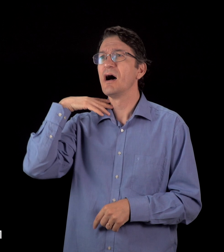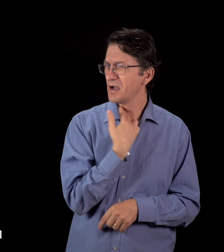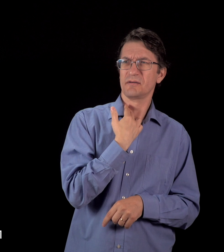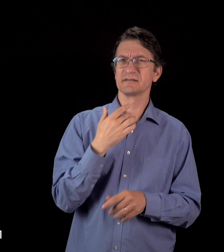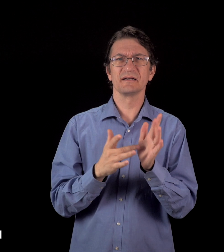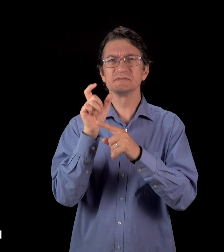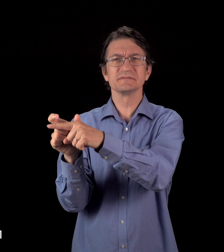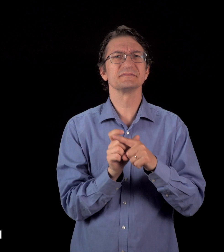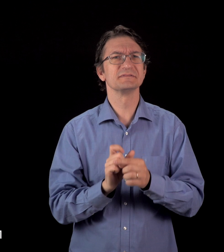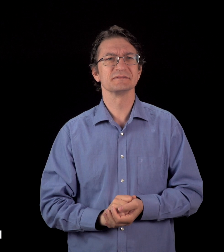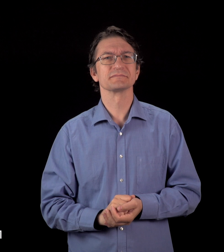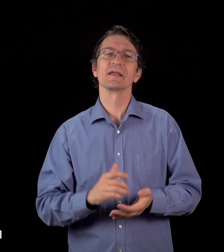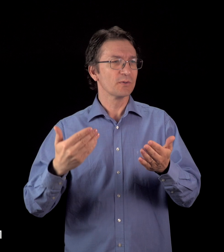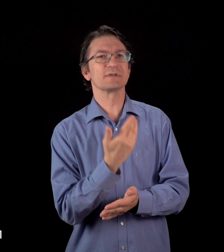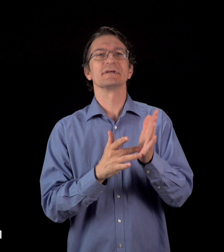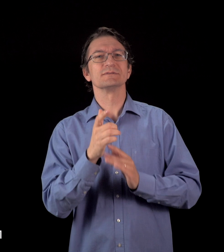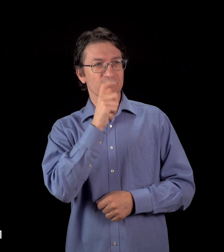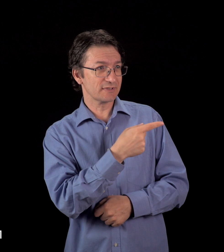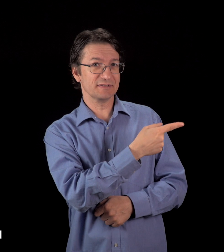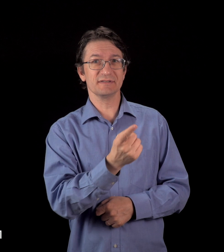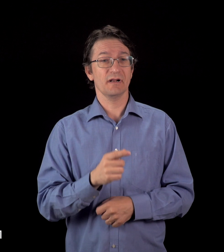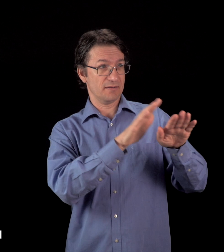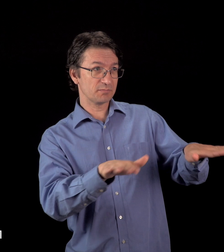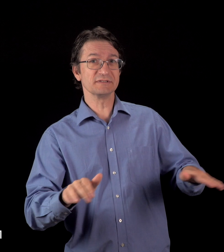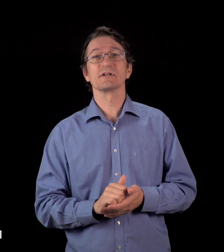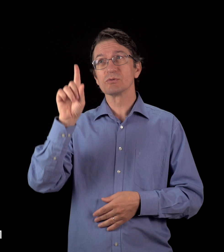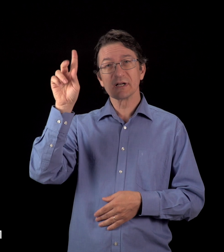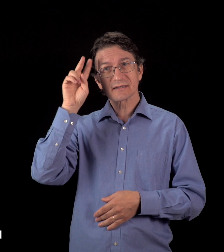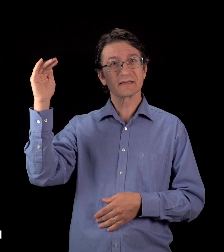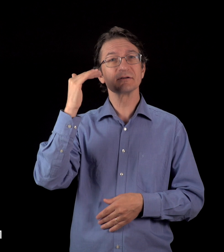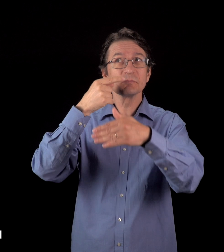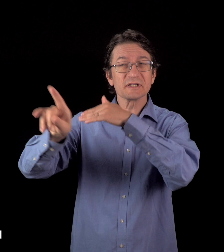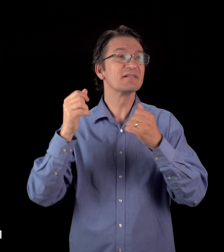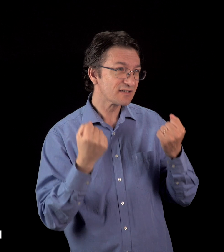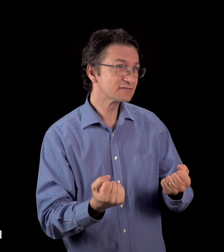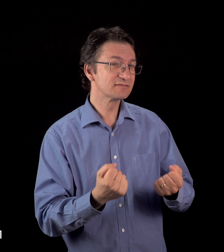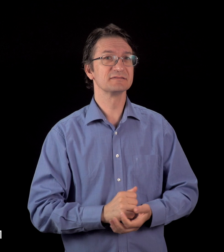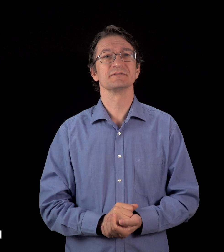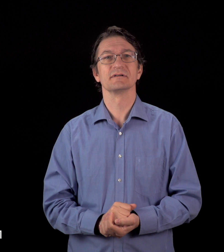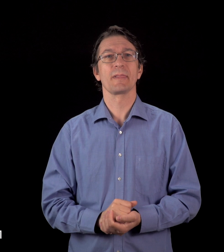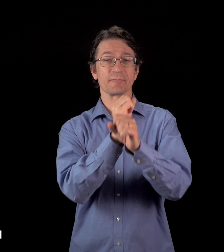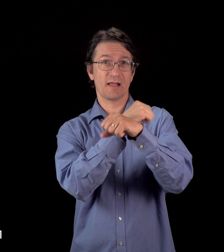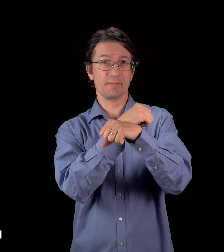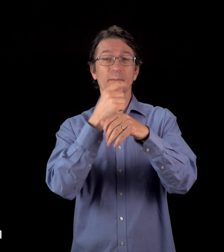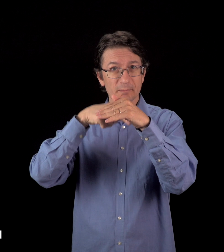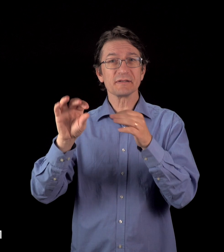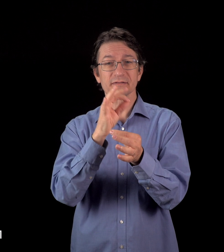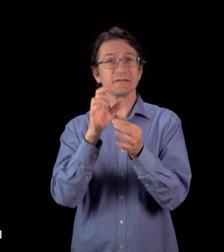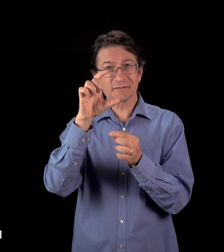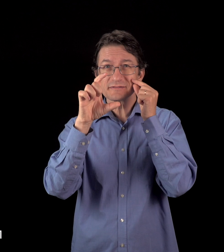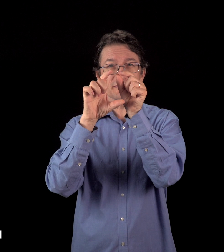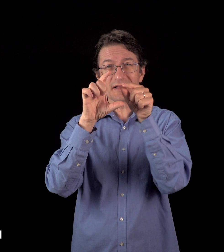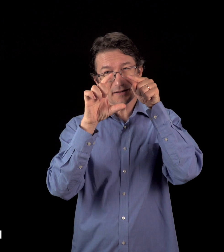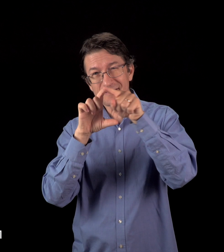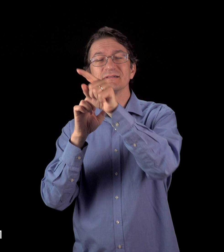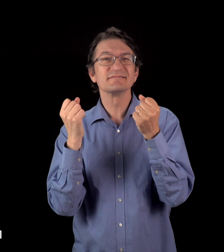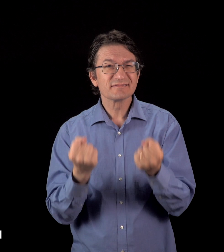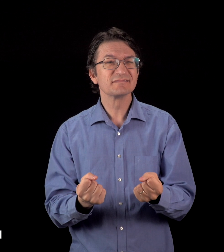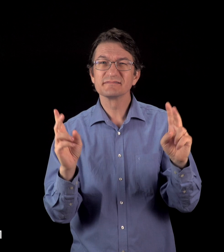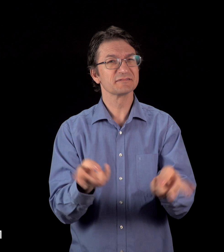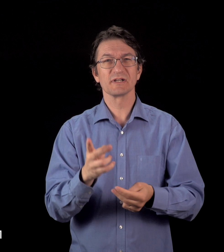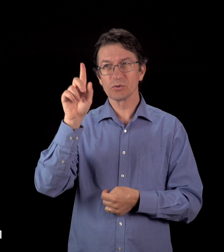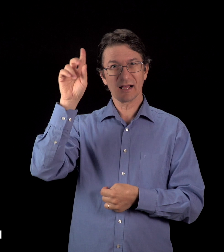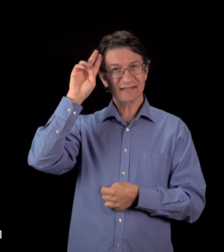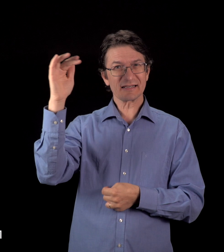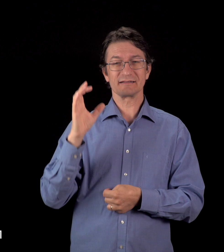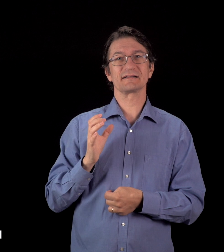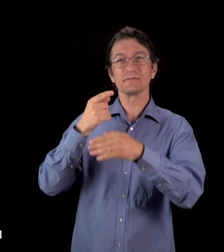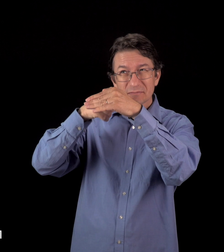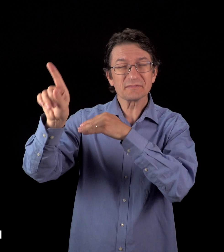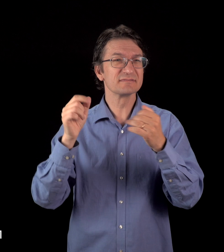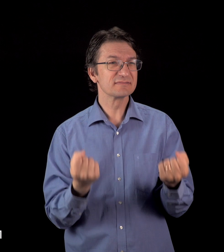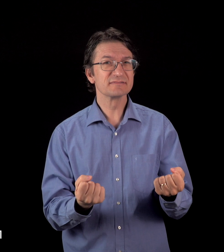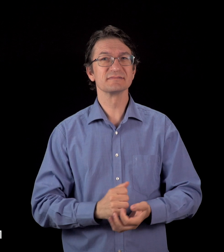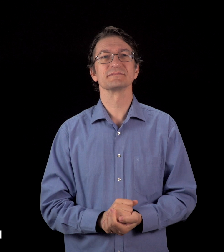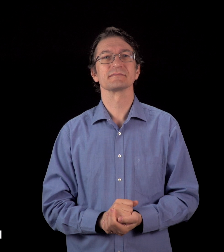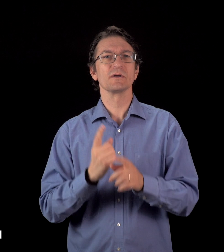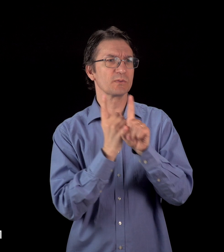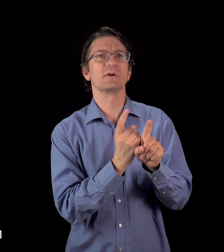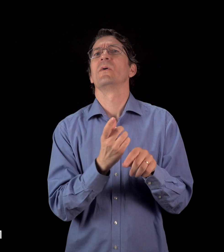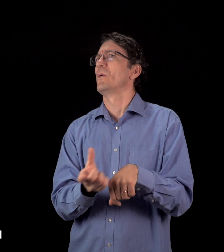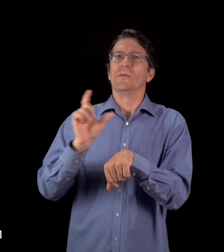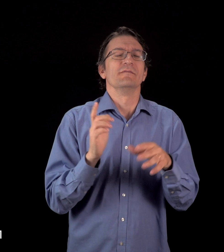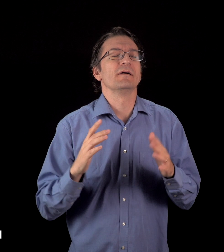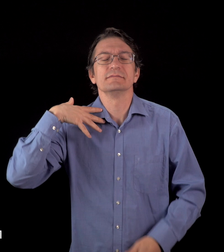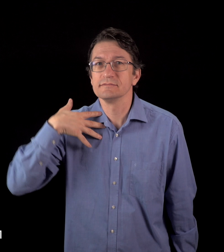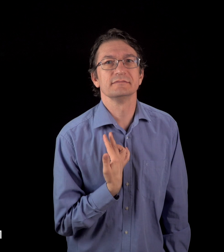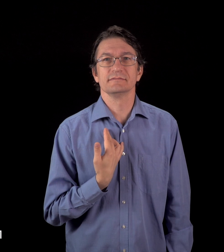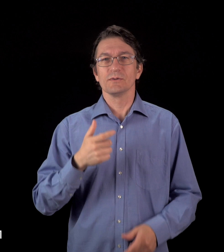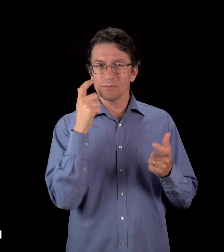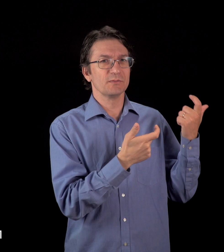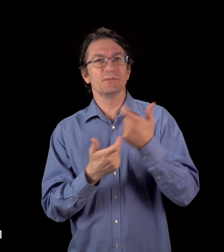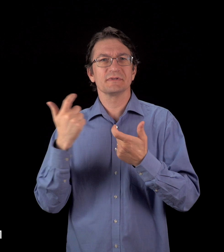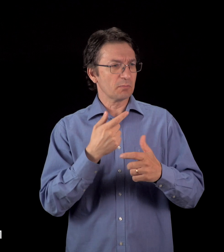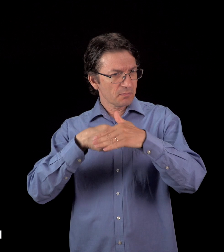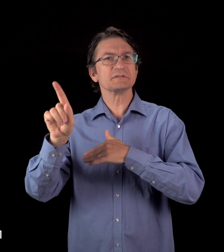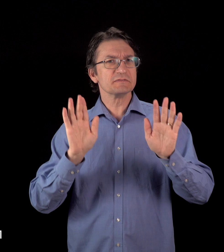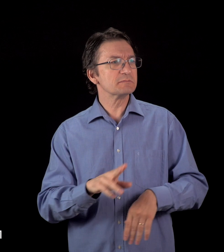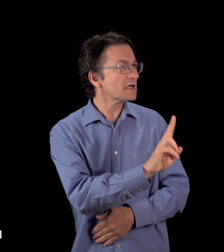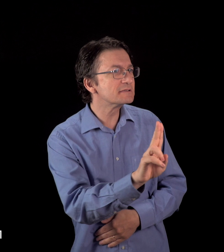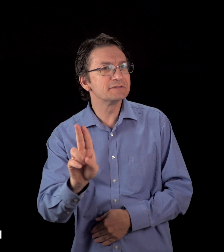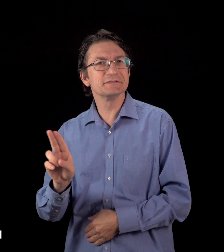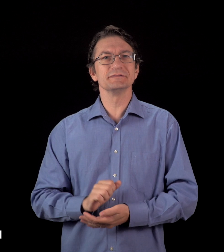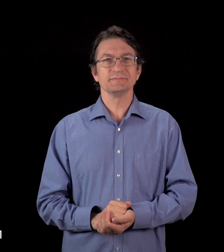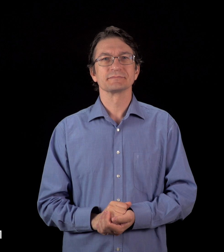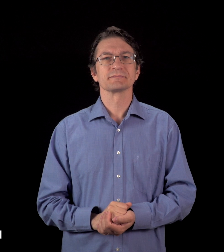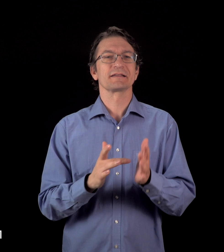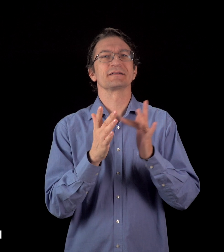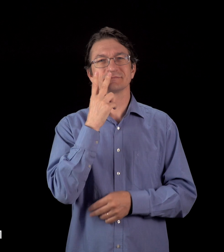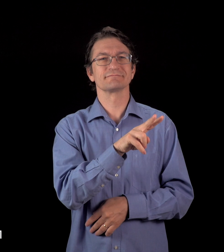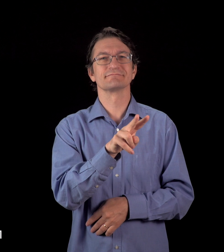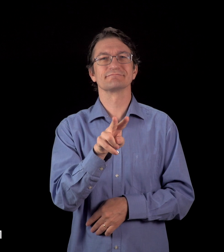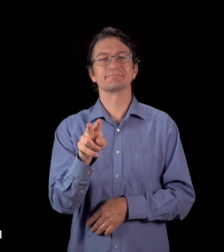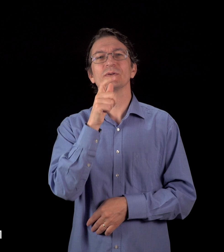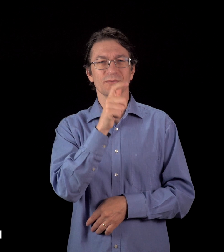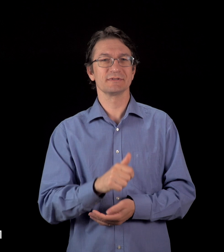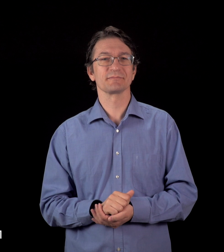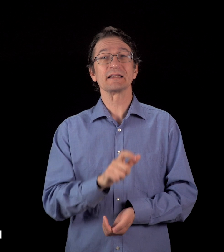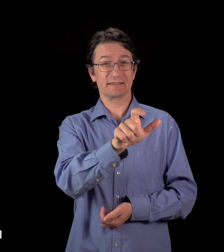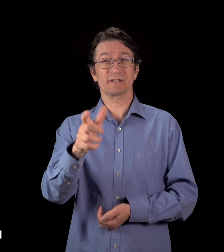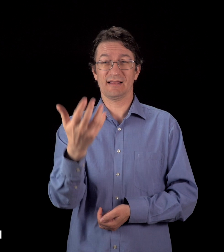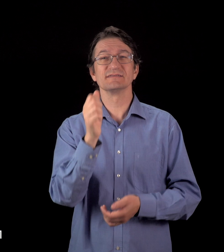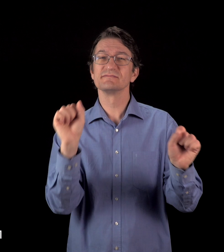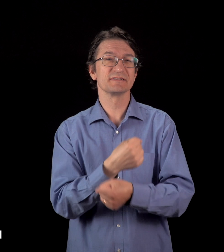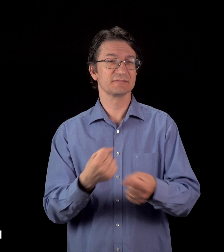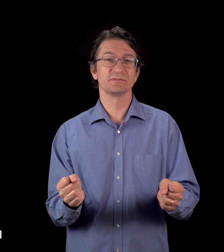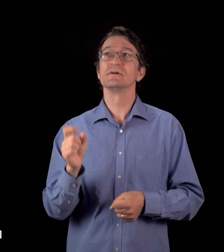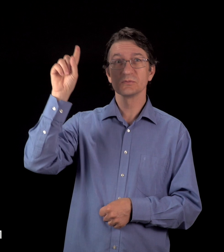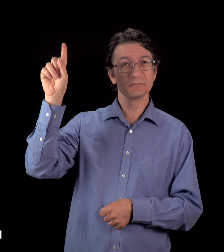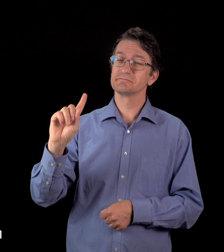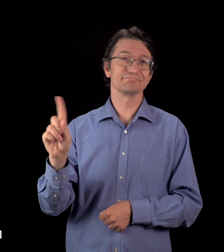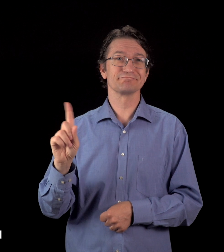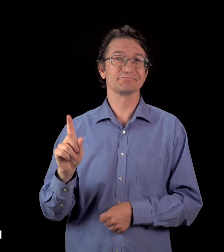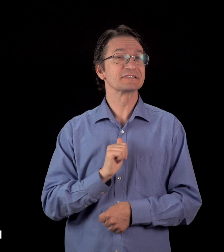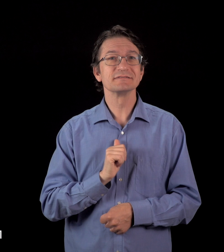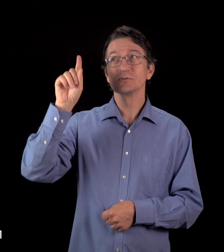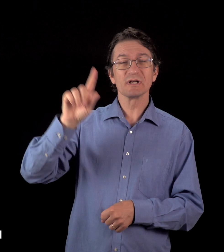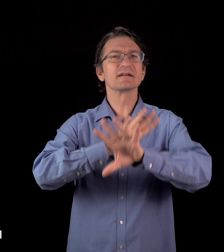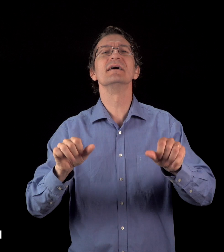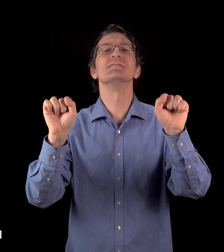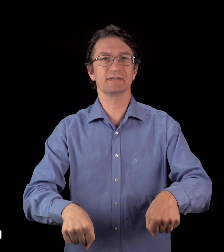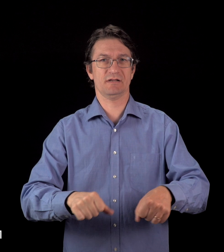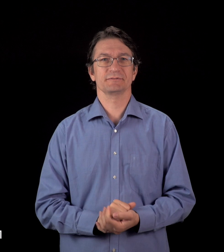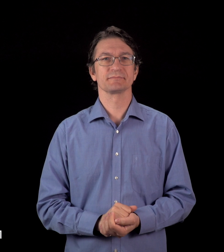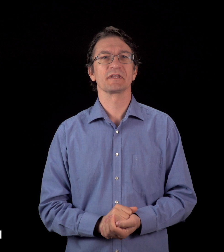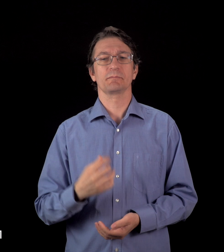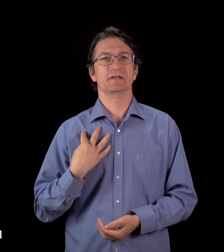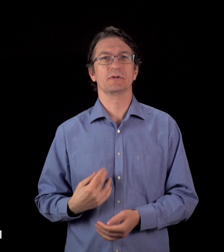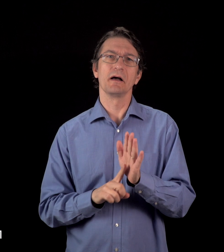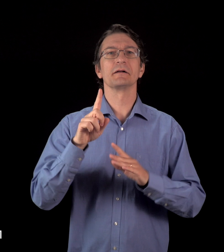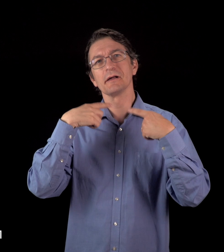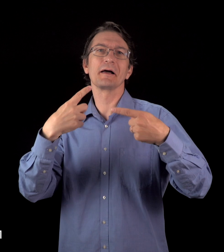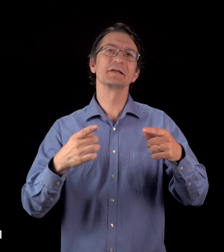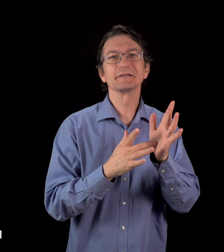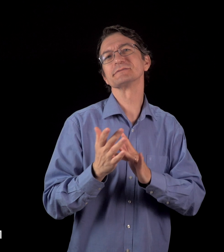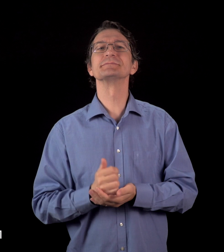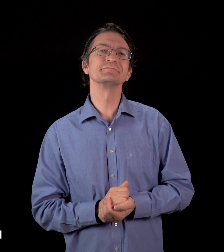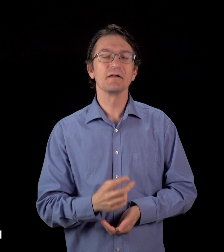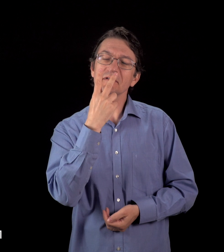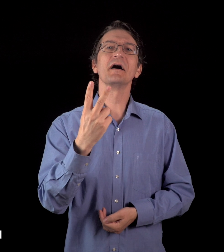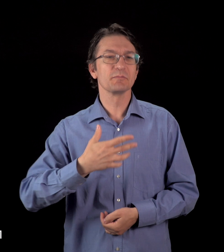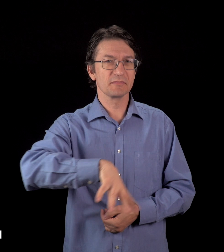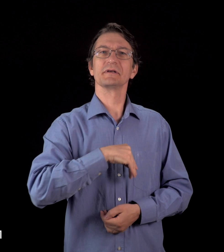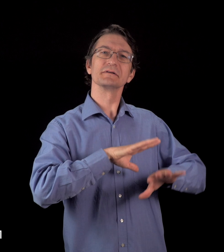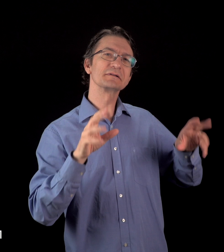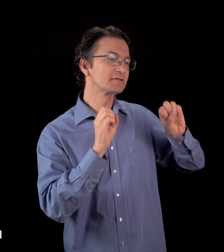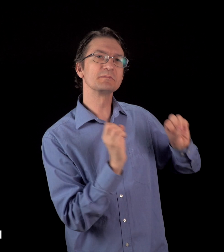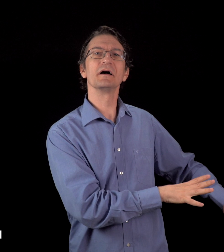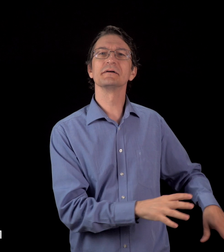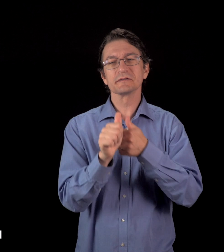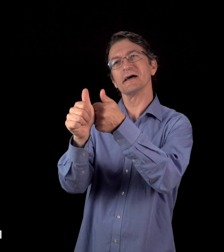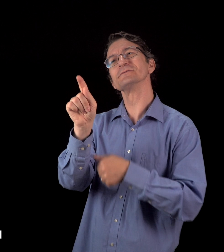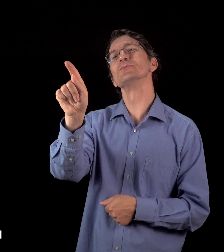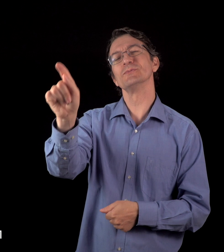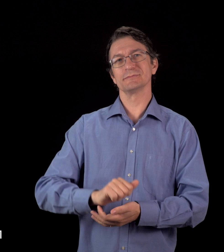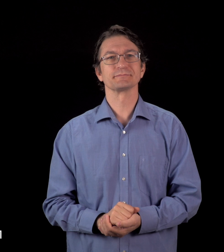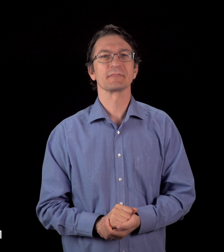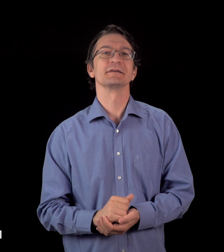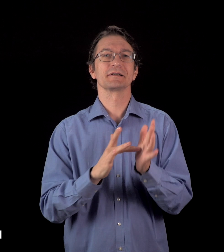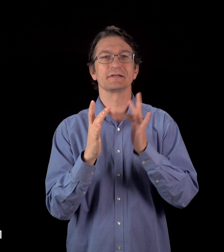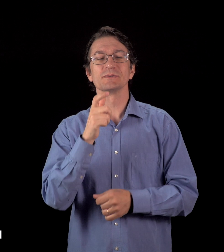It is easier for a camel to pass through the eye of a needle than for a rich man to enter the kingdom of God.” They were even more astonished and said to one another, “Who then can be saved?” Jesus looked at them and said, “With man this is impossible, but not with God. For all things are possible with God.”